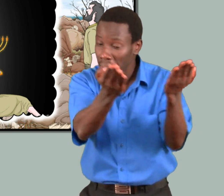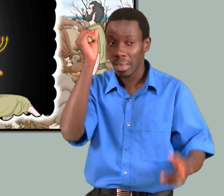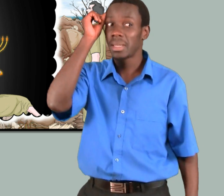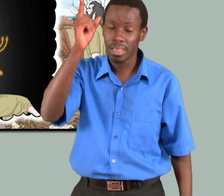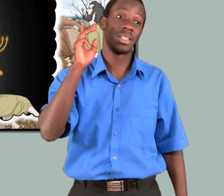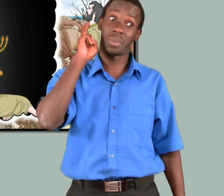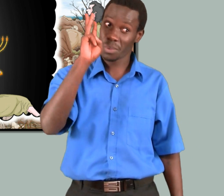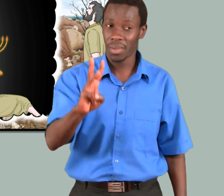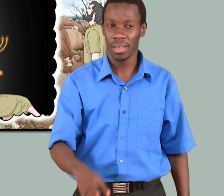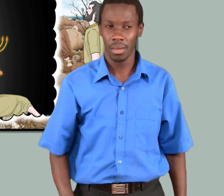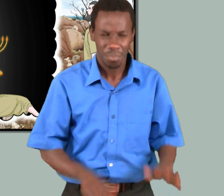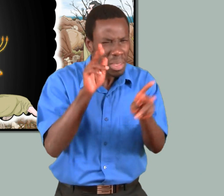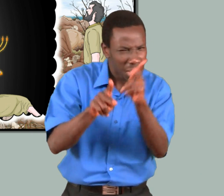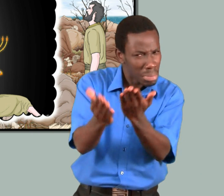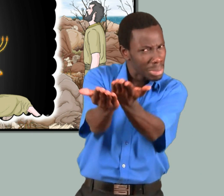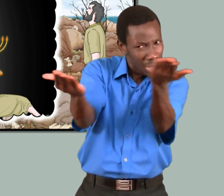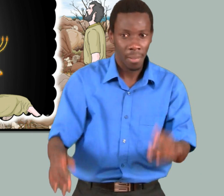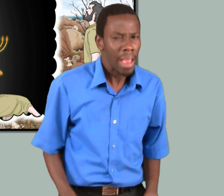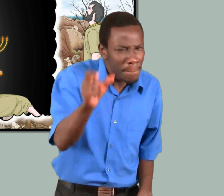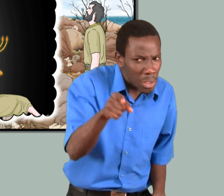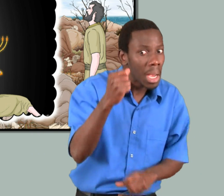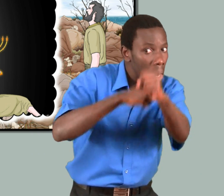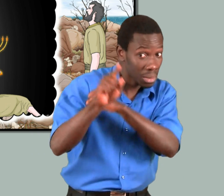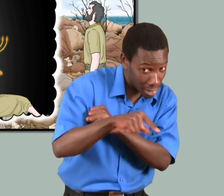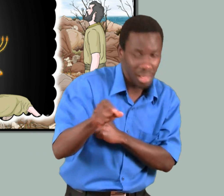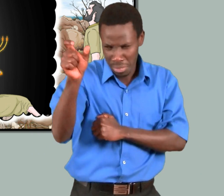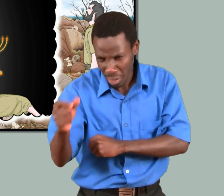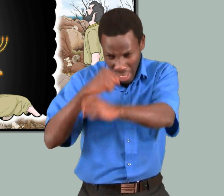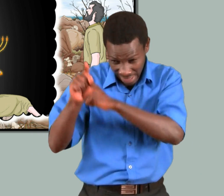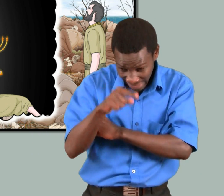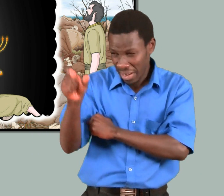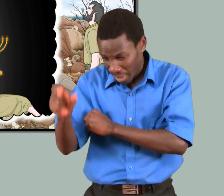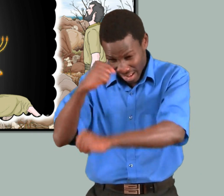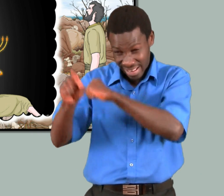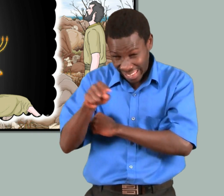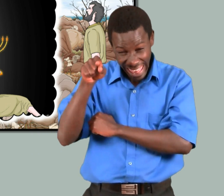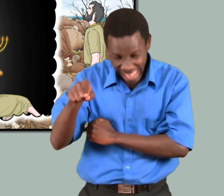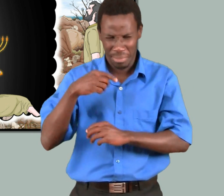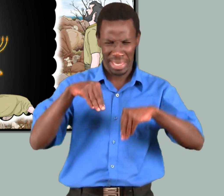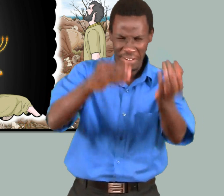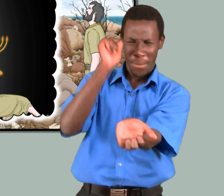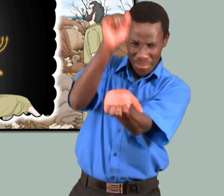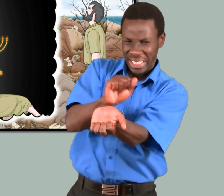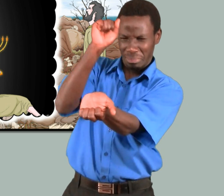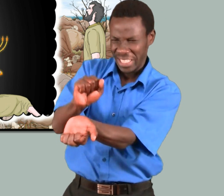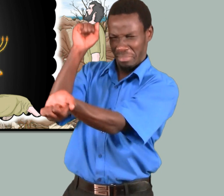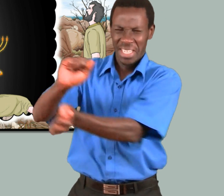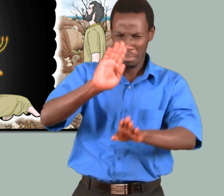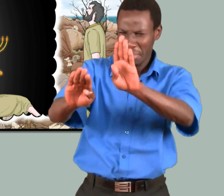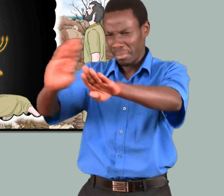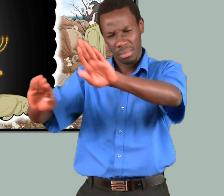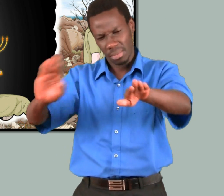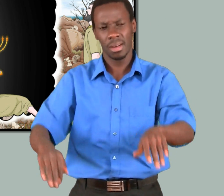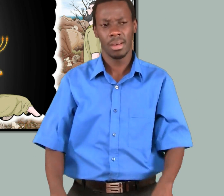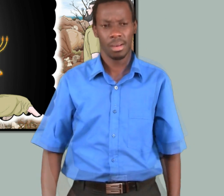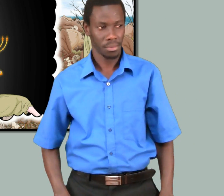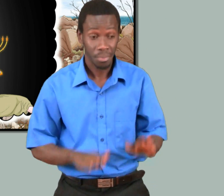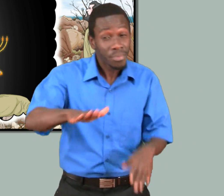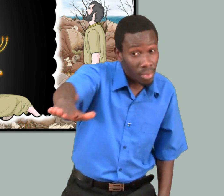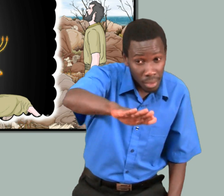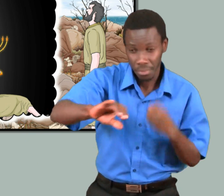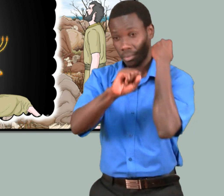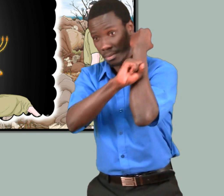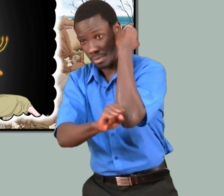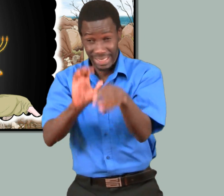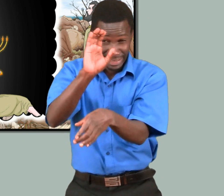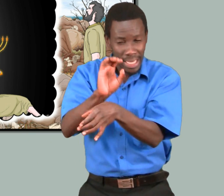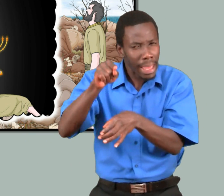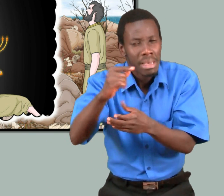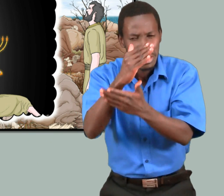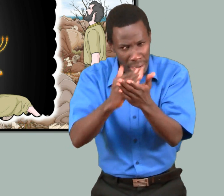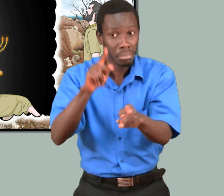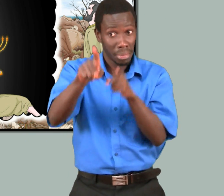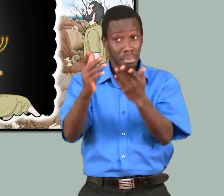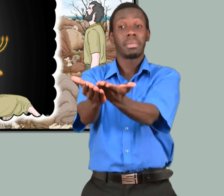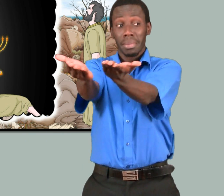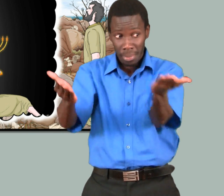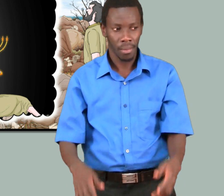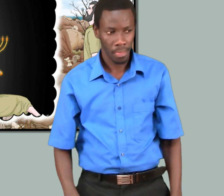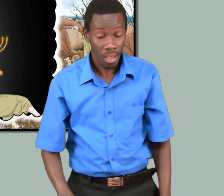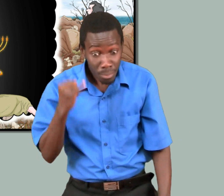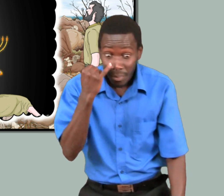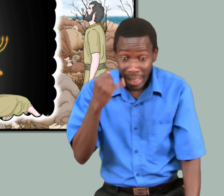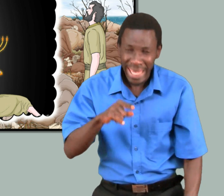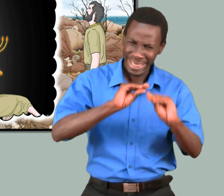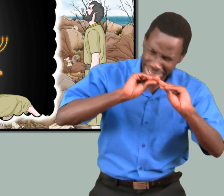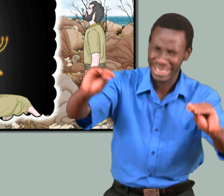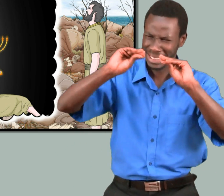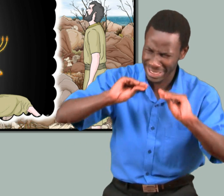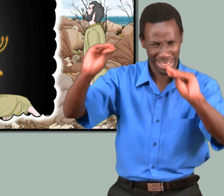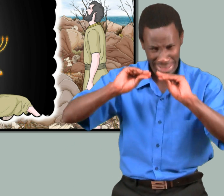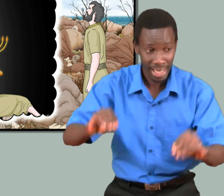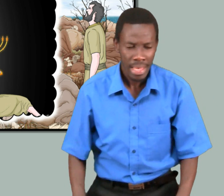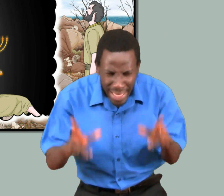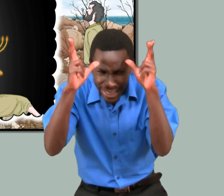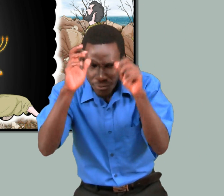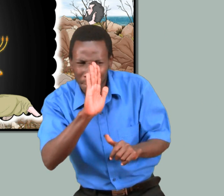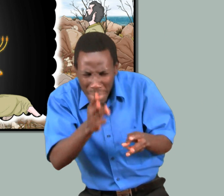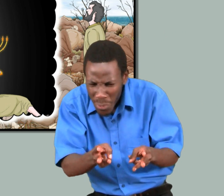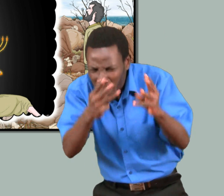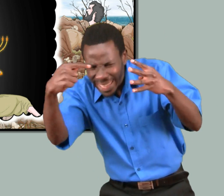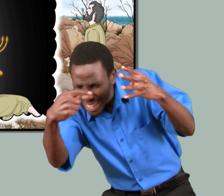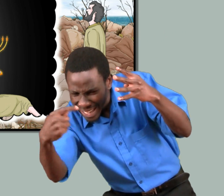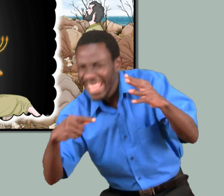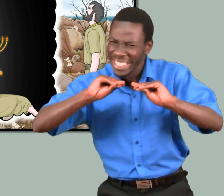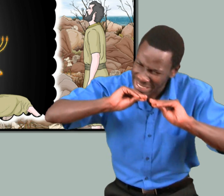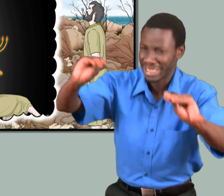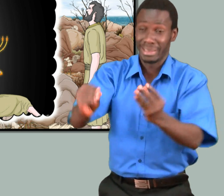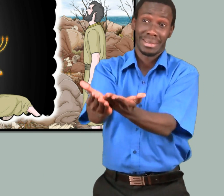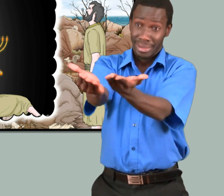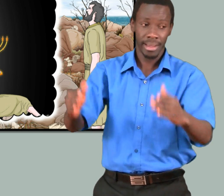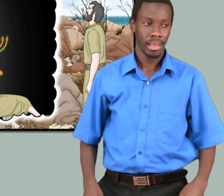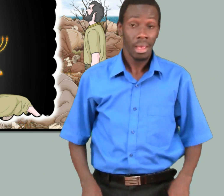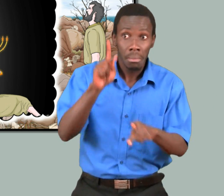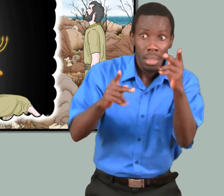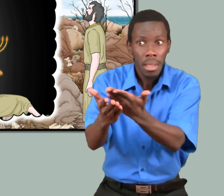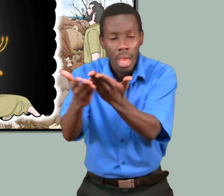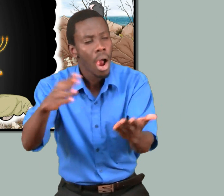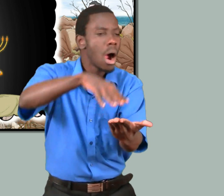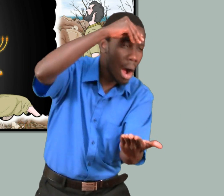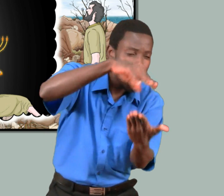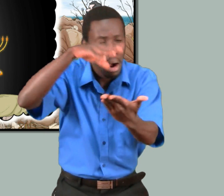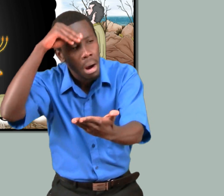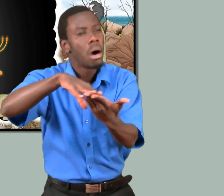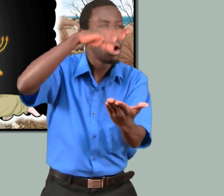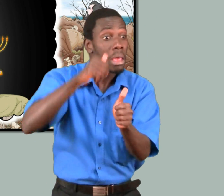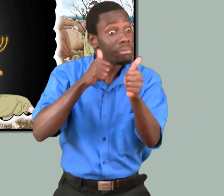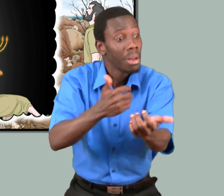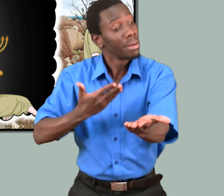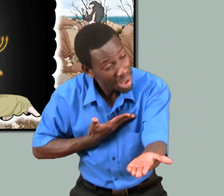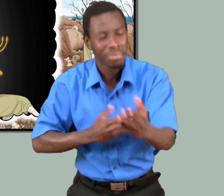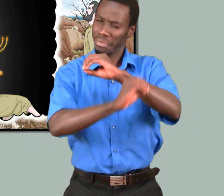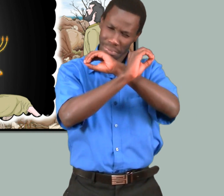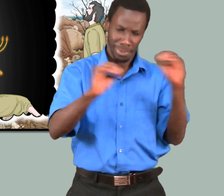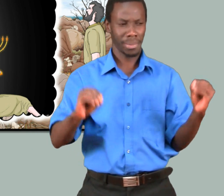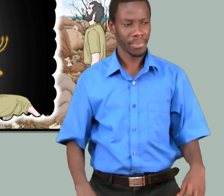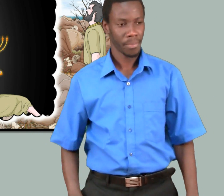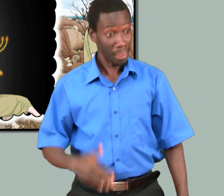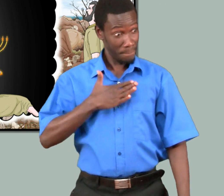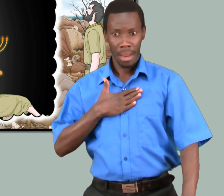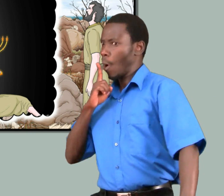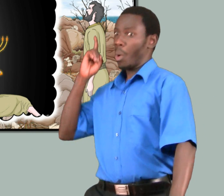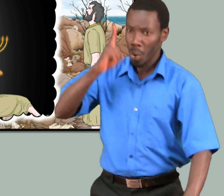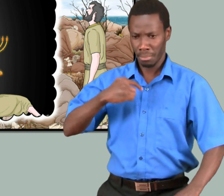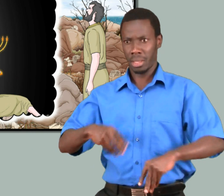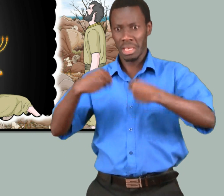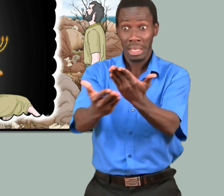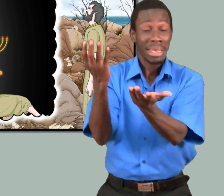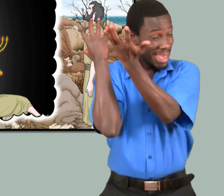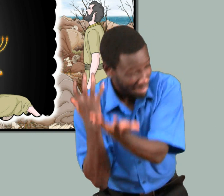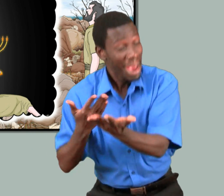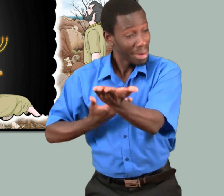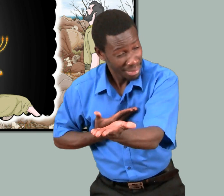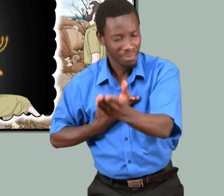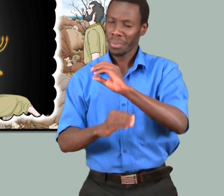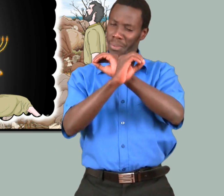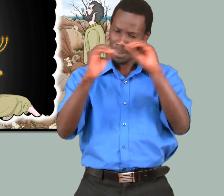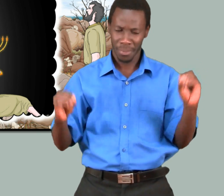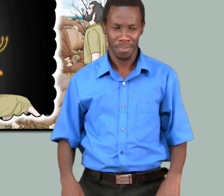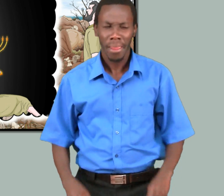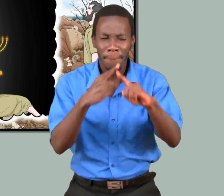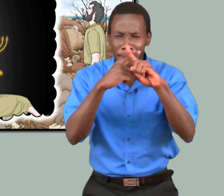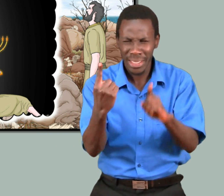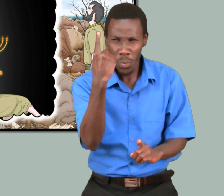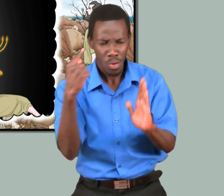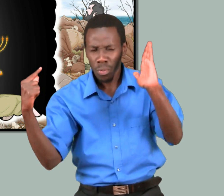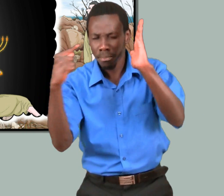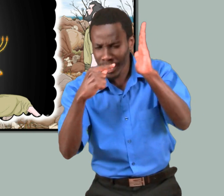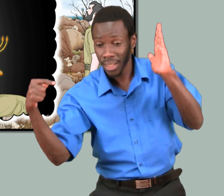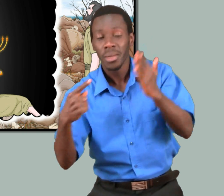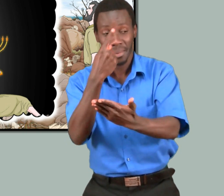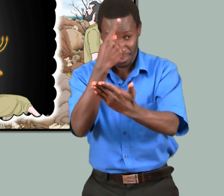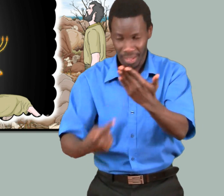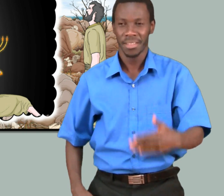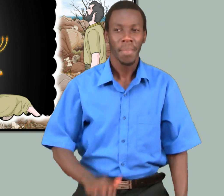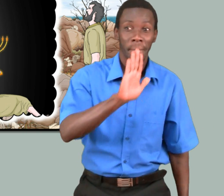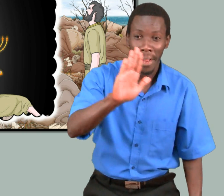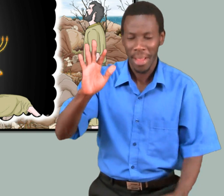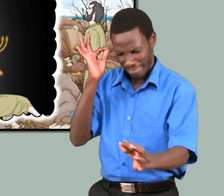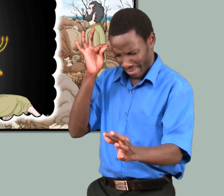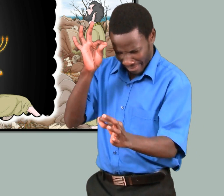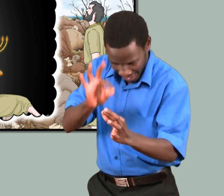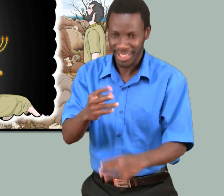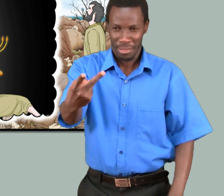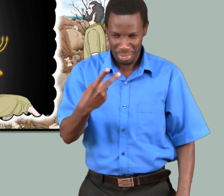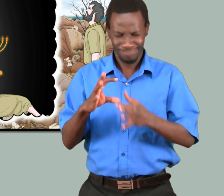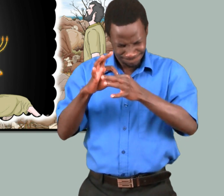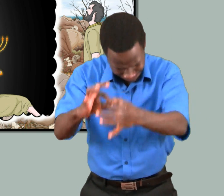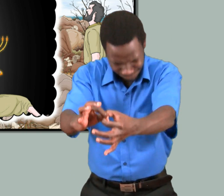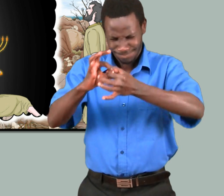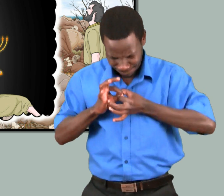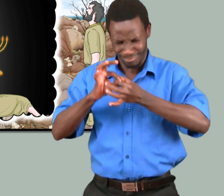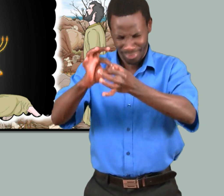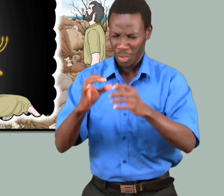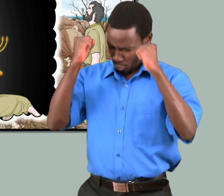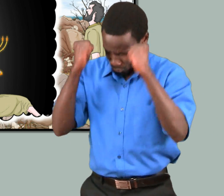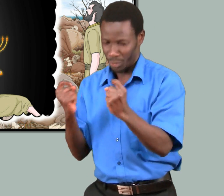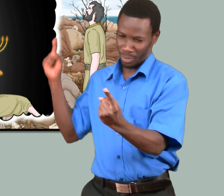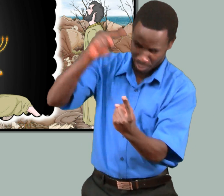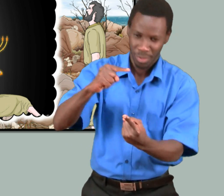But I say to the rest of you in Thyatira, who do not hold to her teaching and have not learned the so-called deep things of Satan: I will place no further burden upon you.